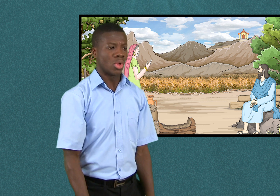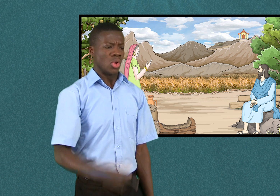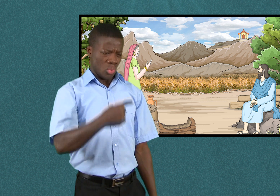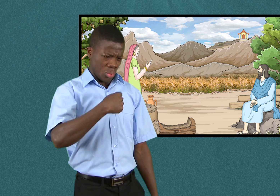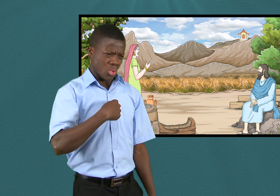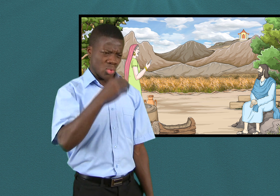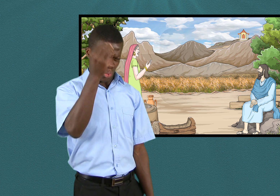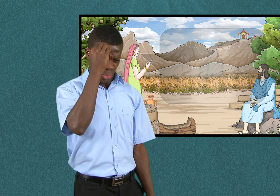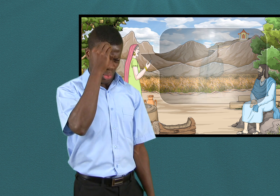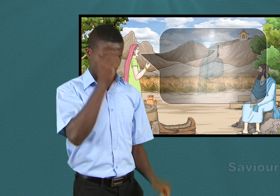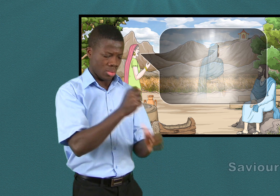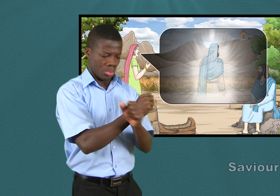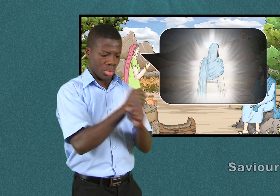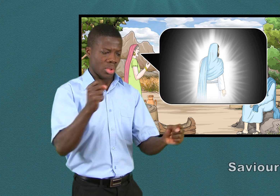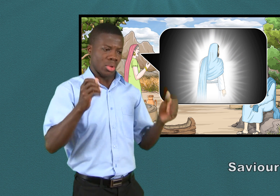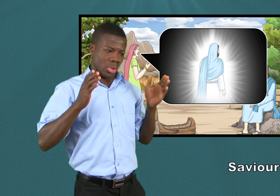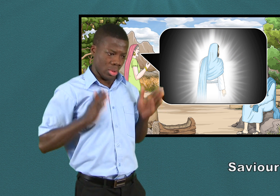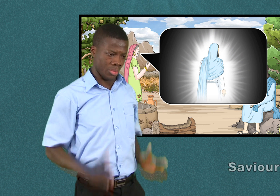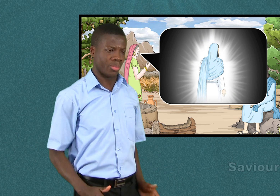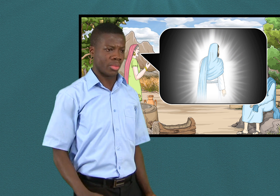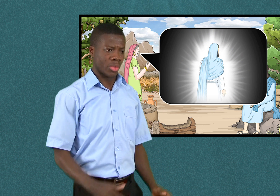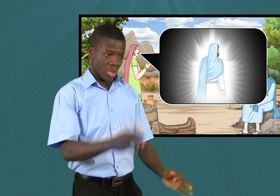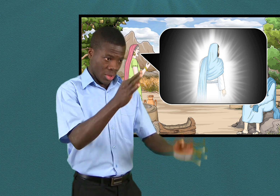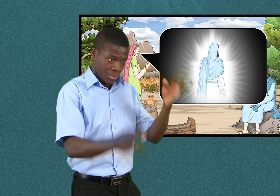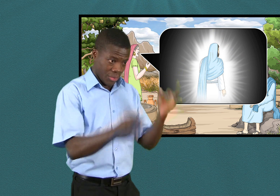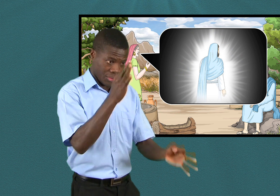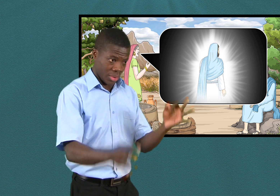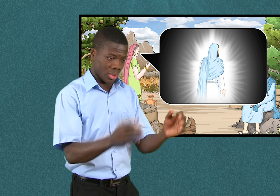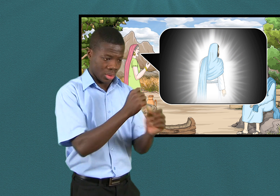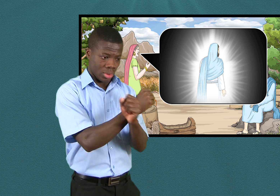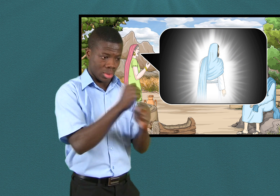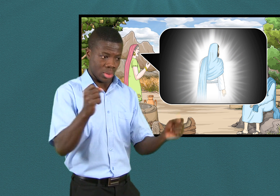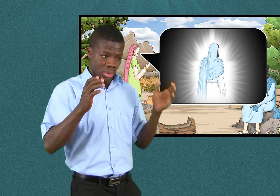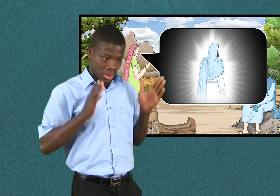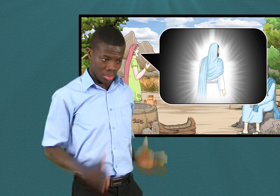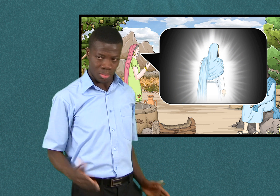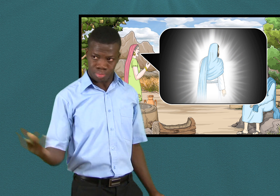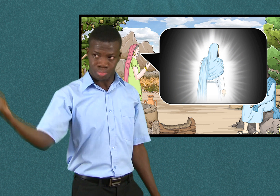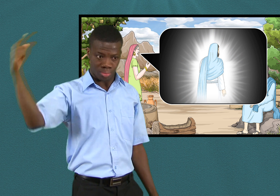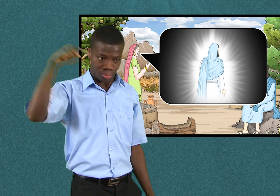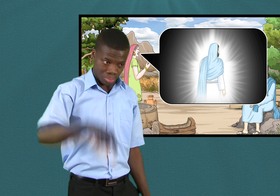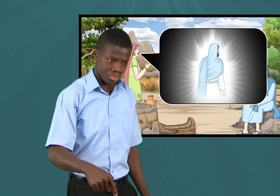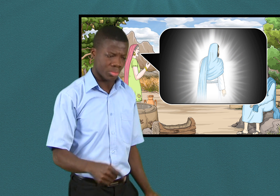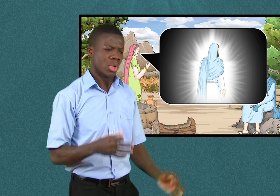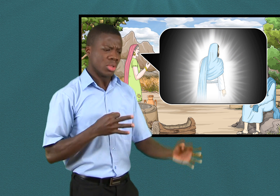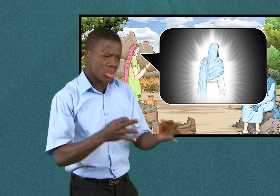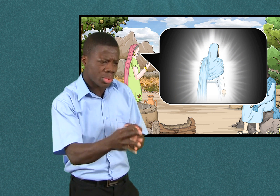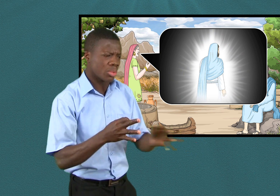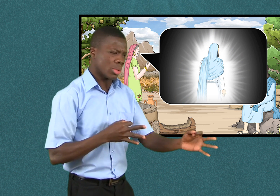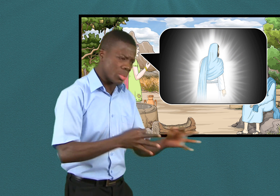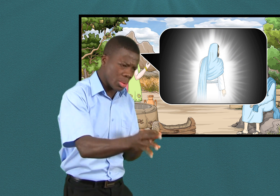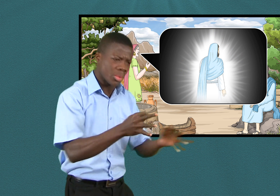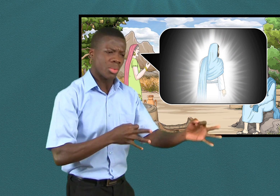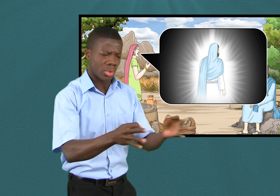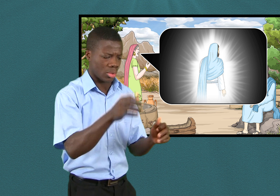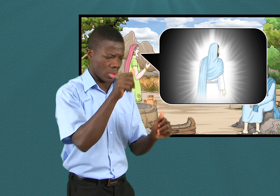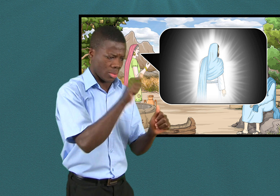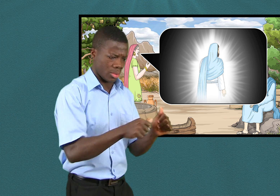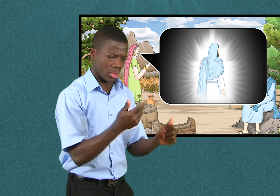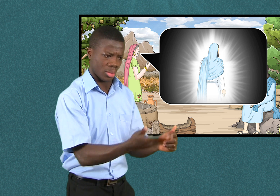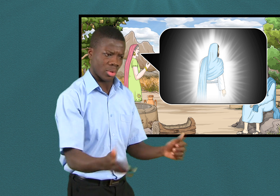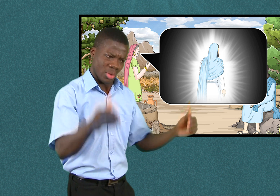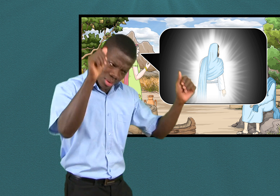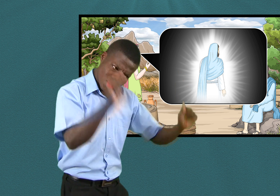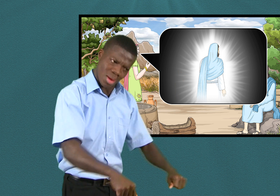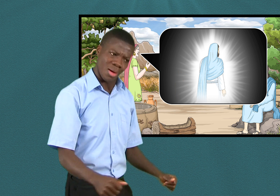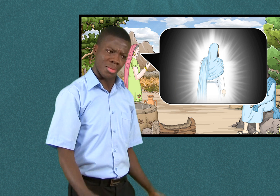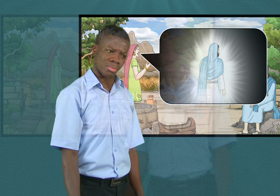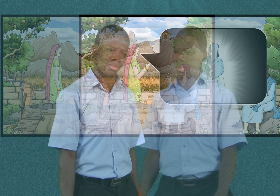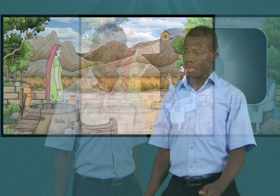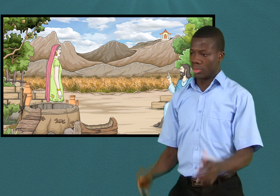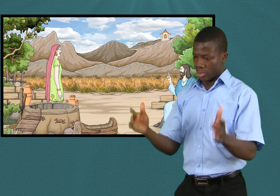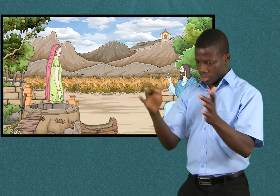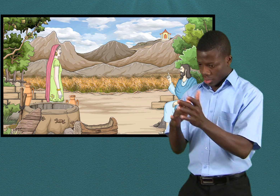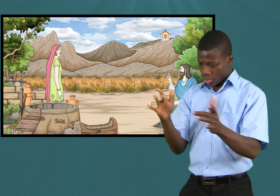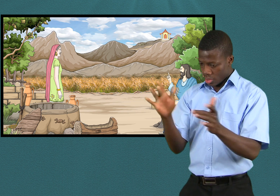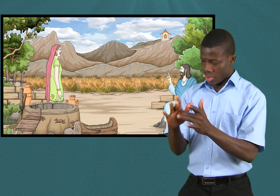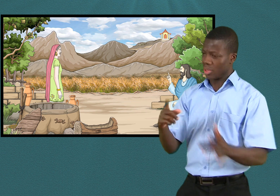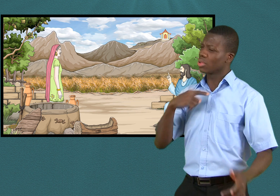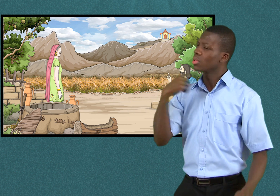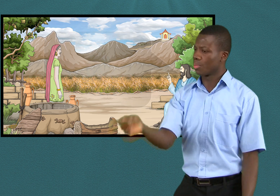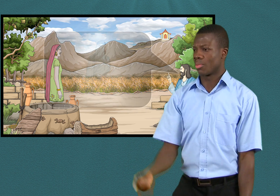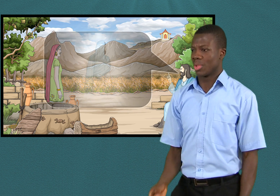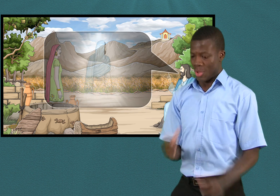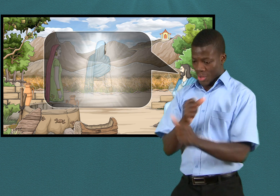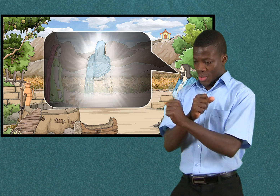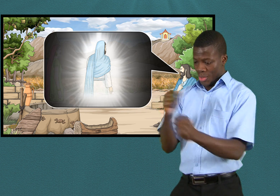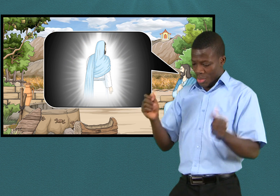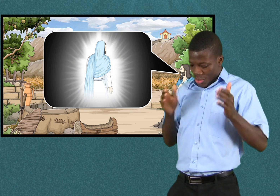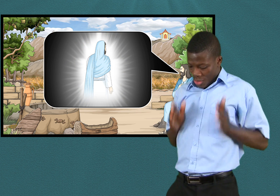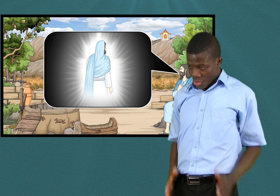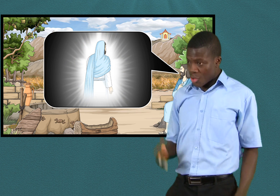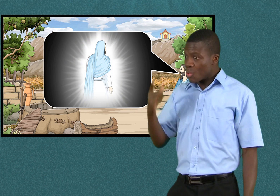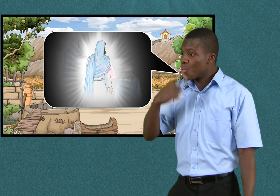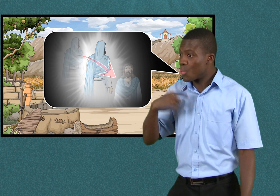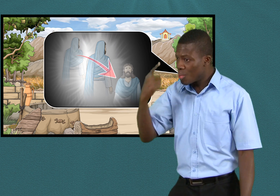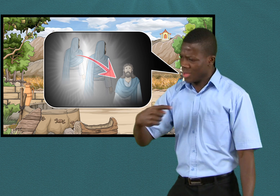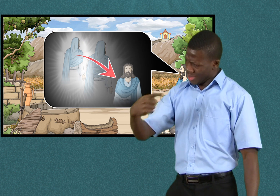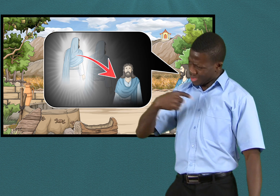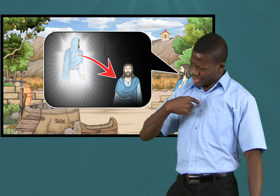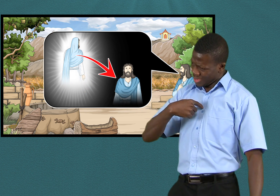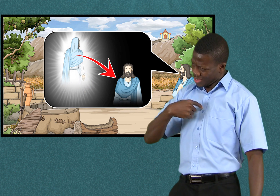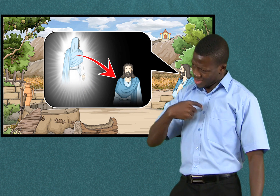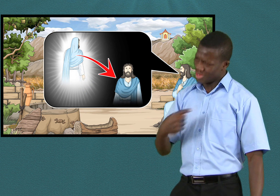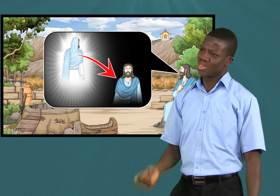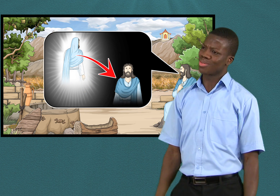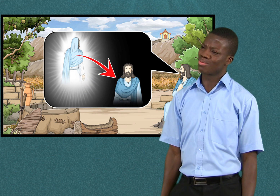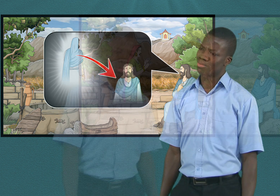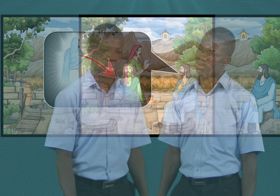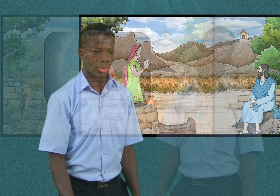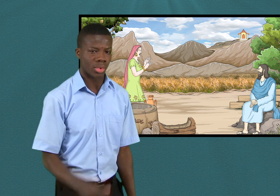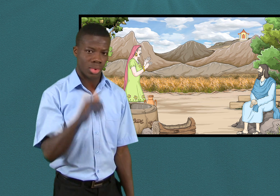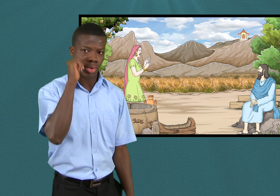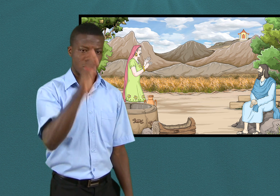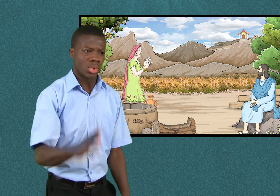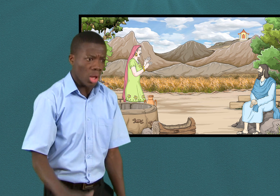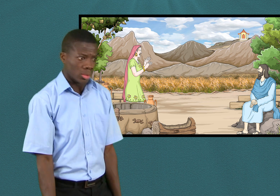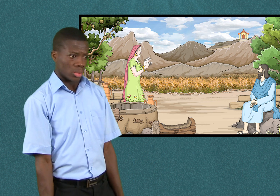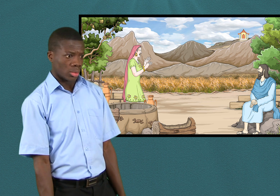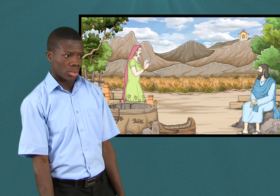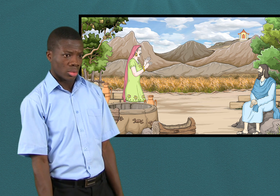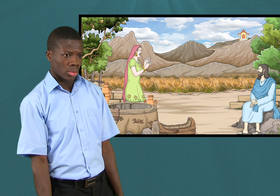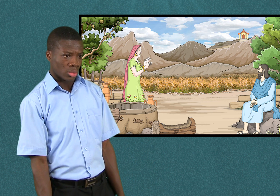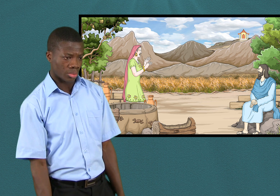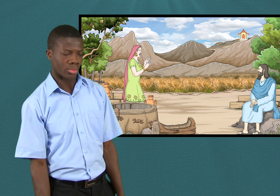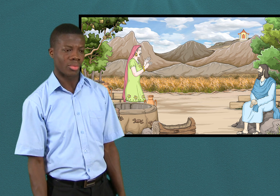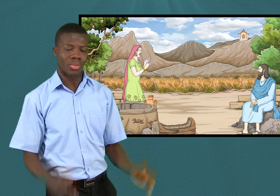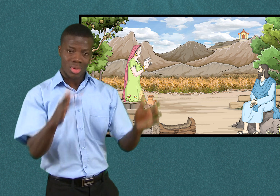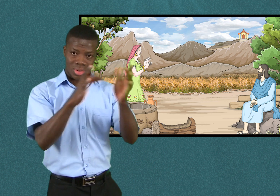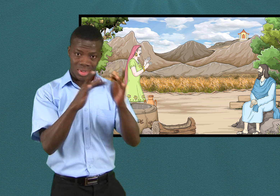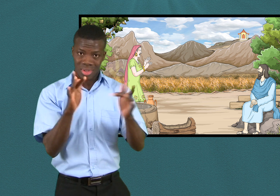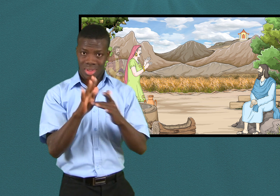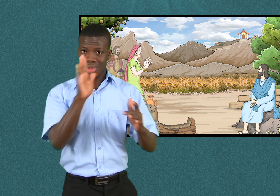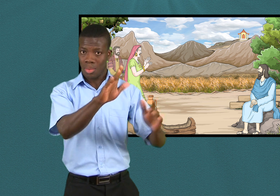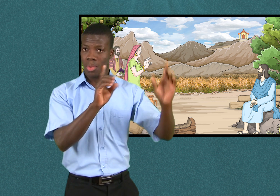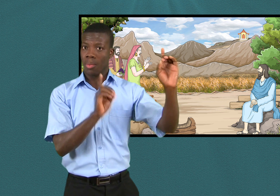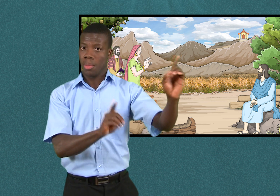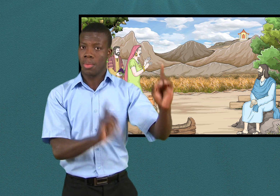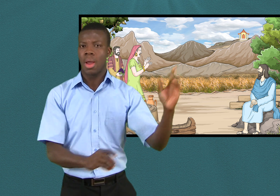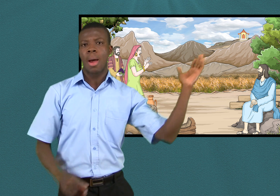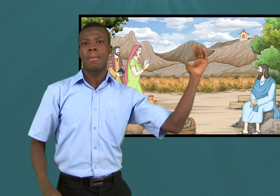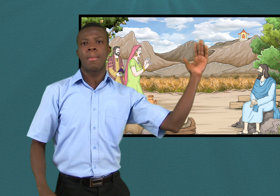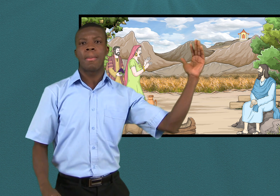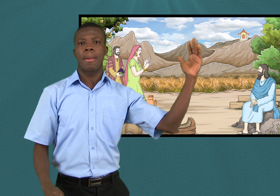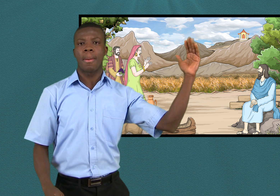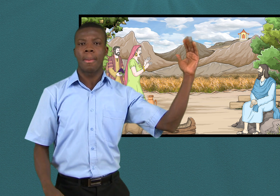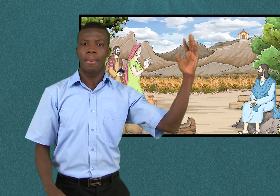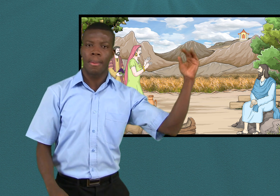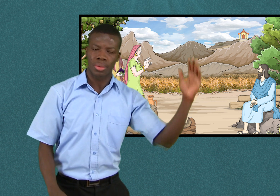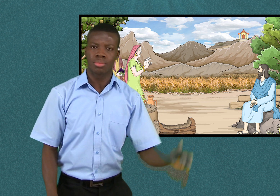The woman said, “I know that Messiah” (called Christ) “is coming. When He comes, He will explain everything to us.” Jesus answered, “I who speak to you am He.”